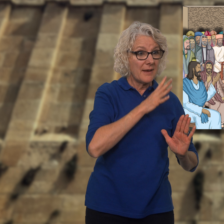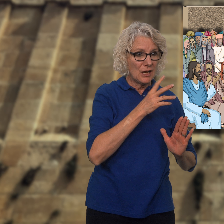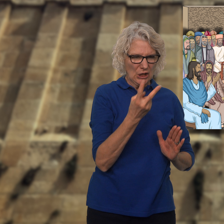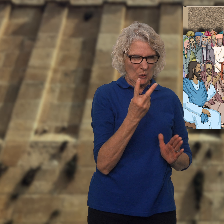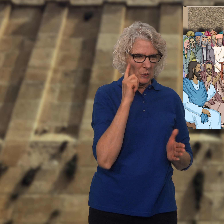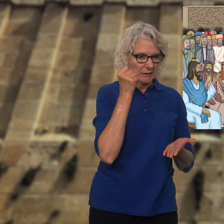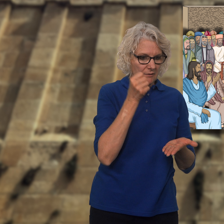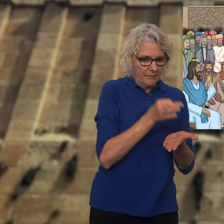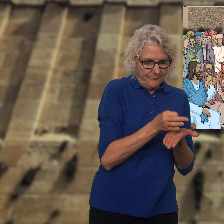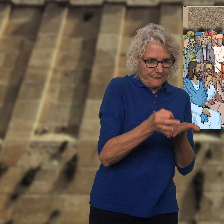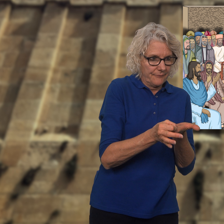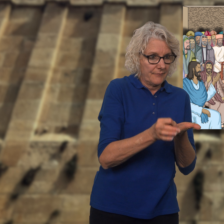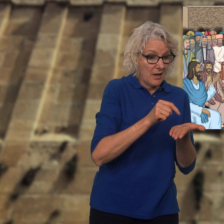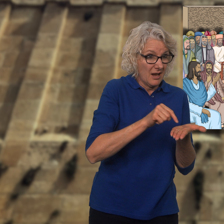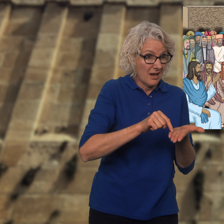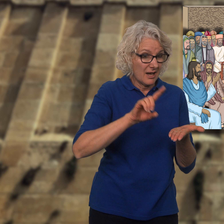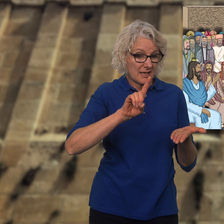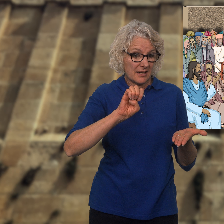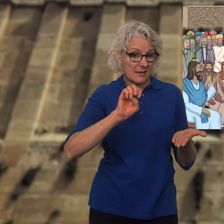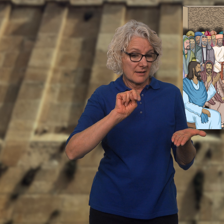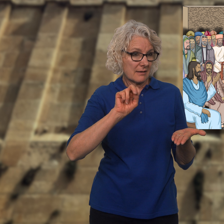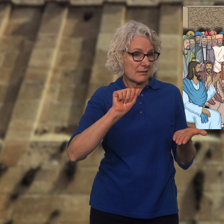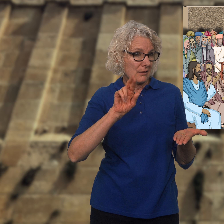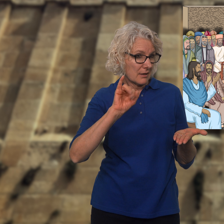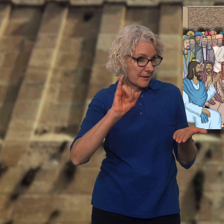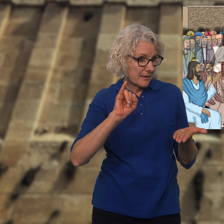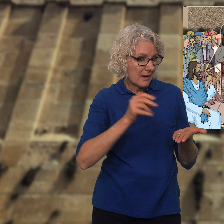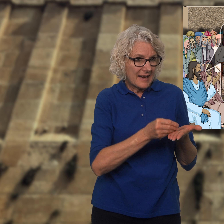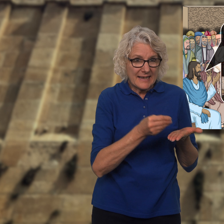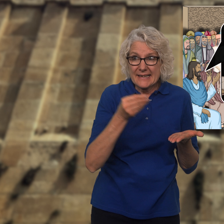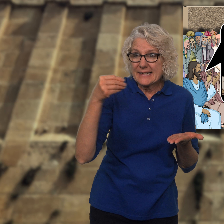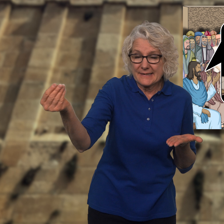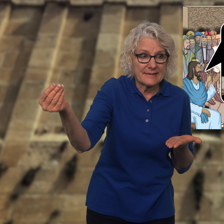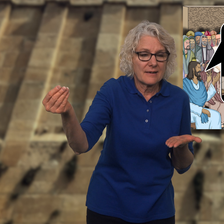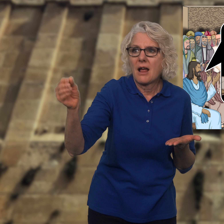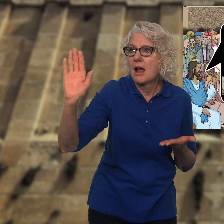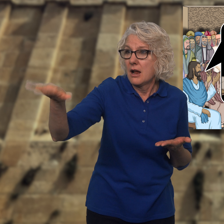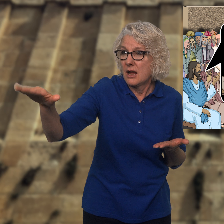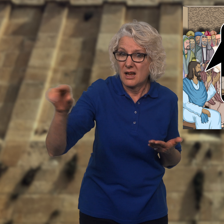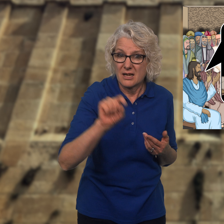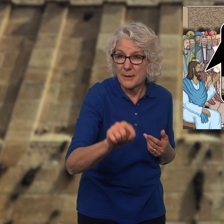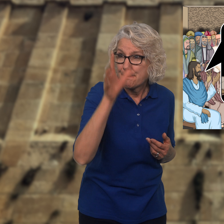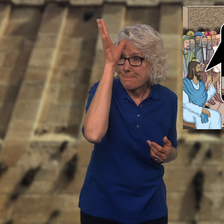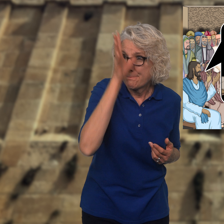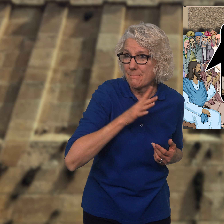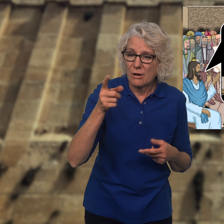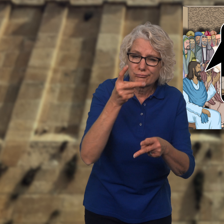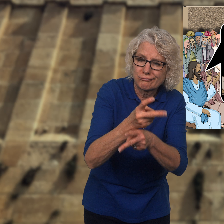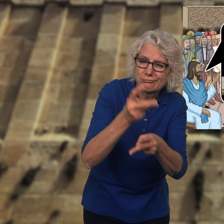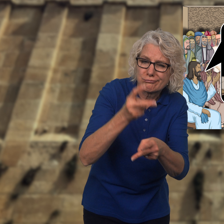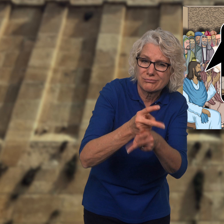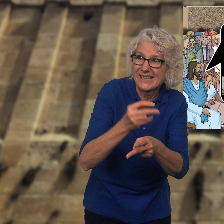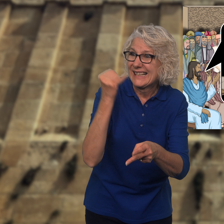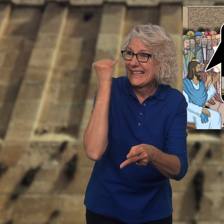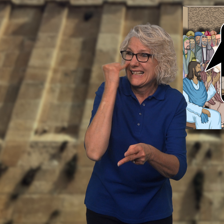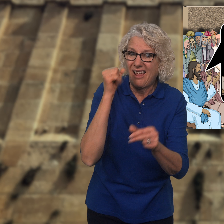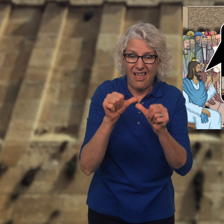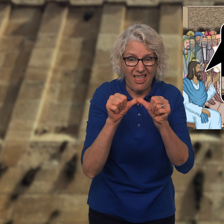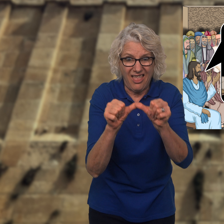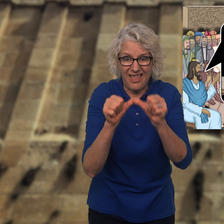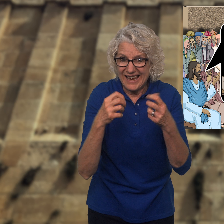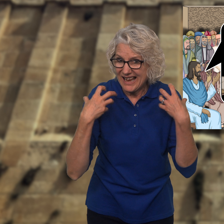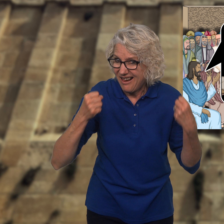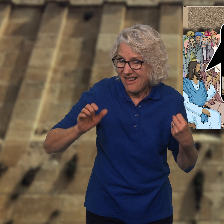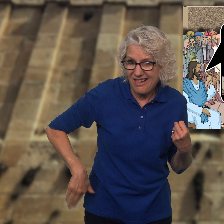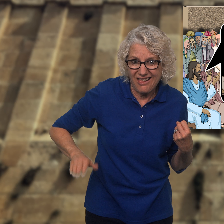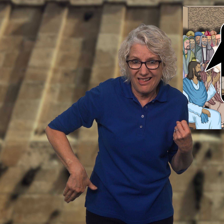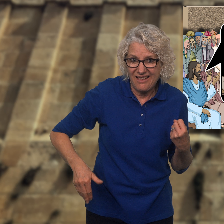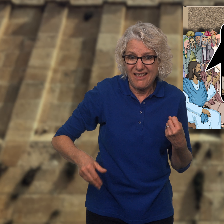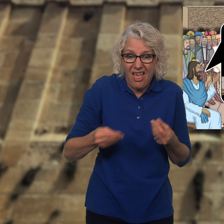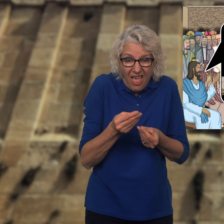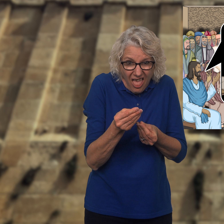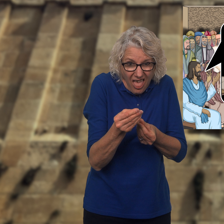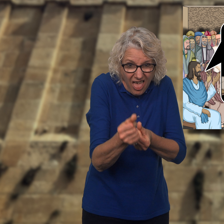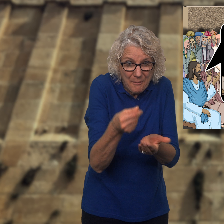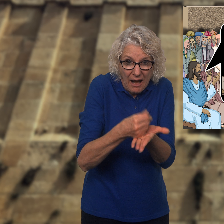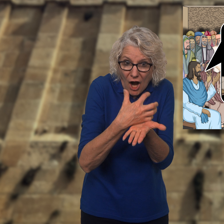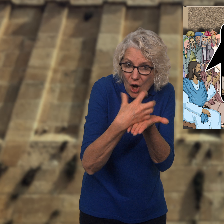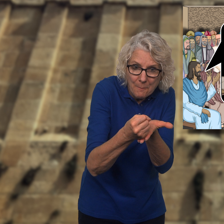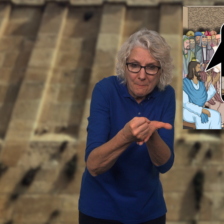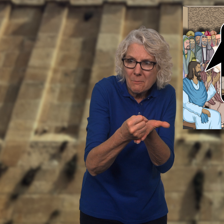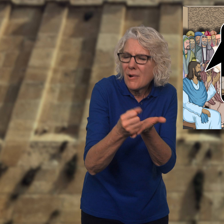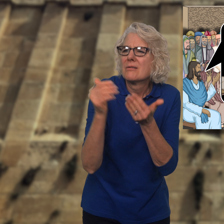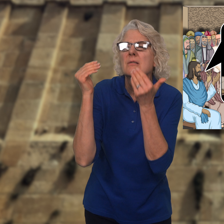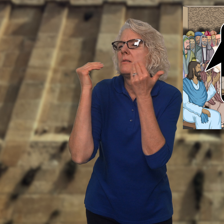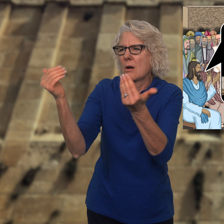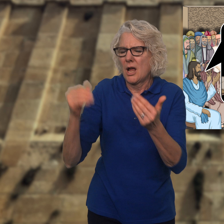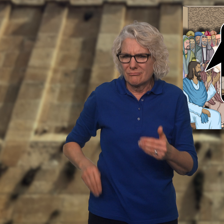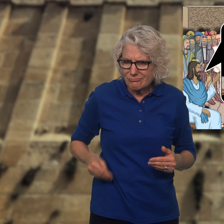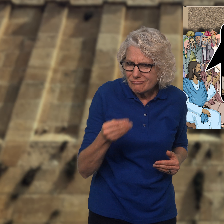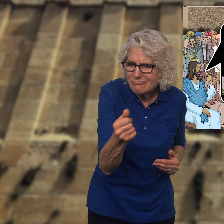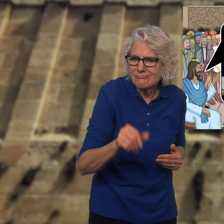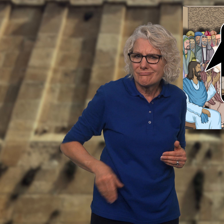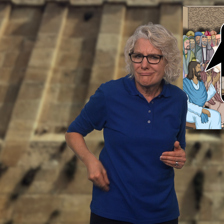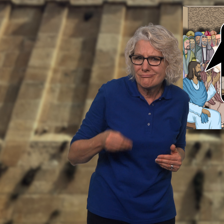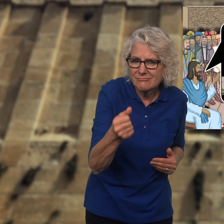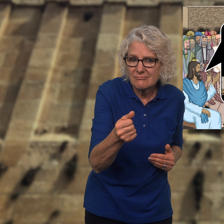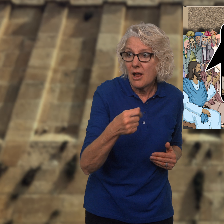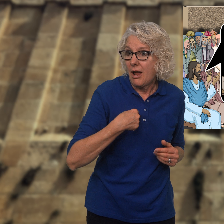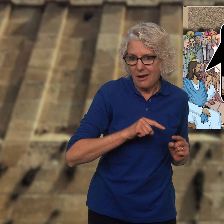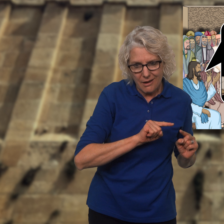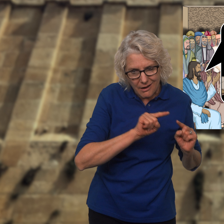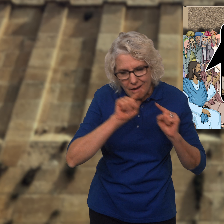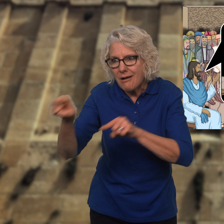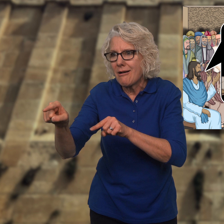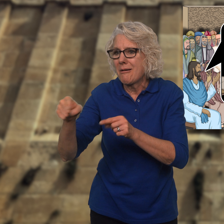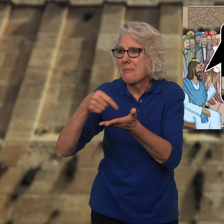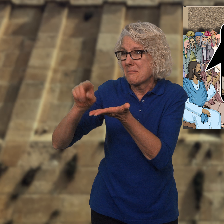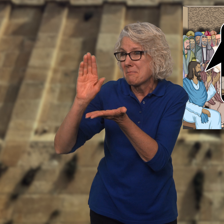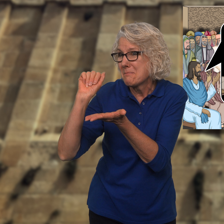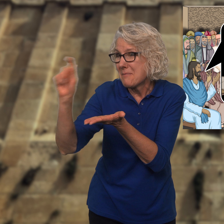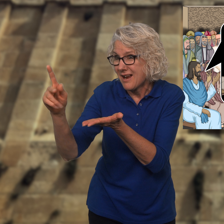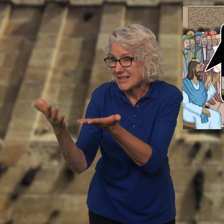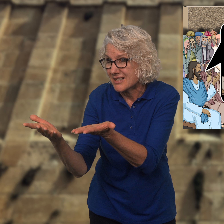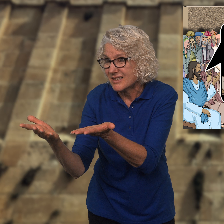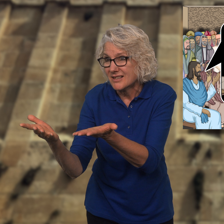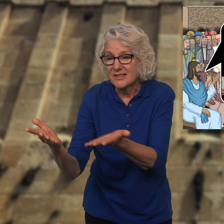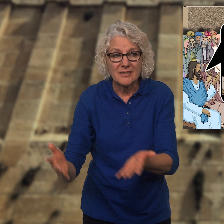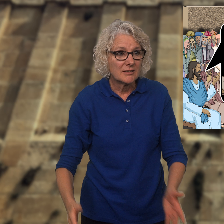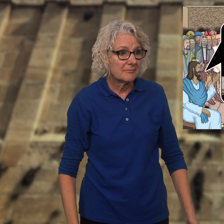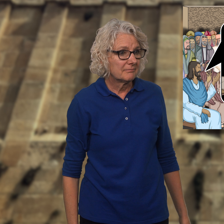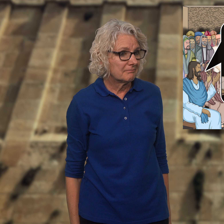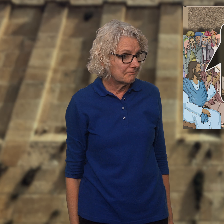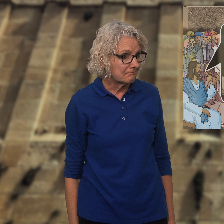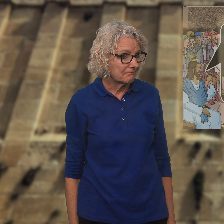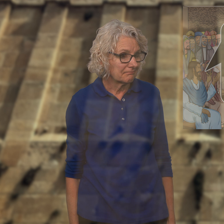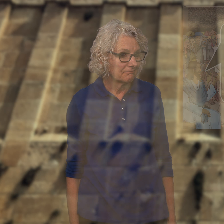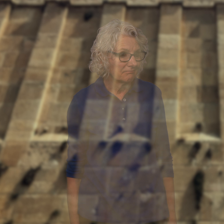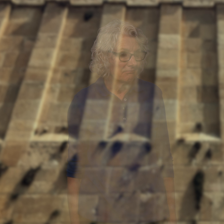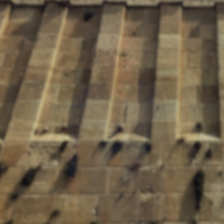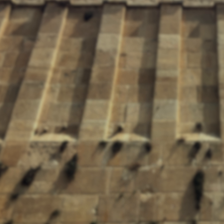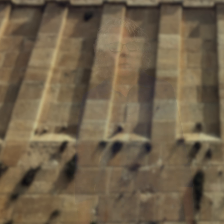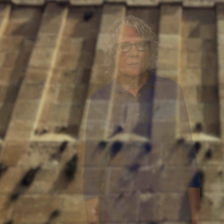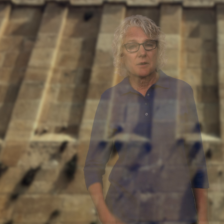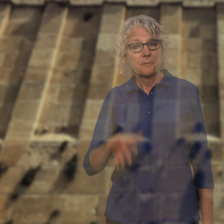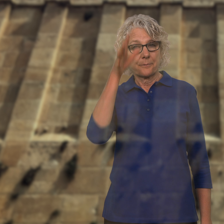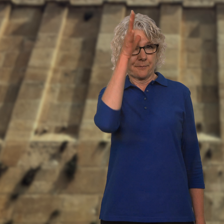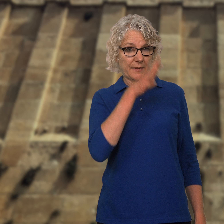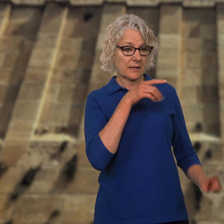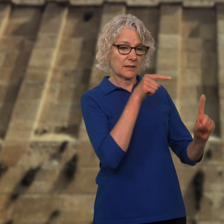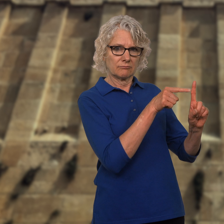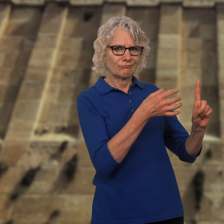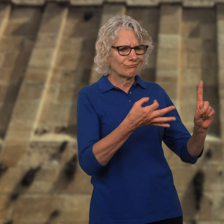The next day he took out two denarii and gave them to the innkeeper. ‘Take care of him,’ he said, ‘and on my return I will repay you for any additional expense.’